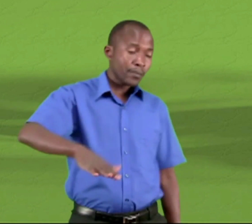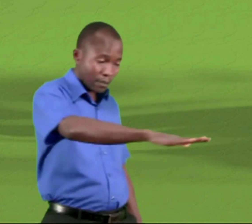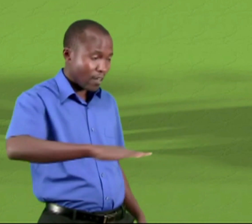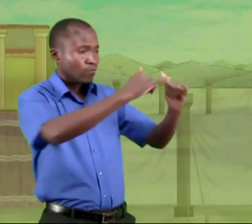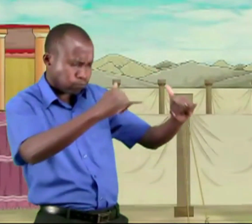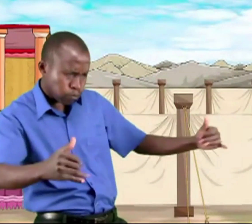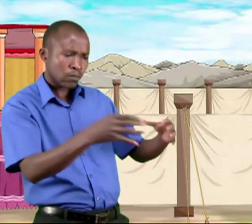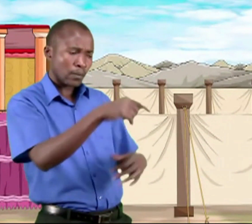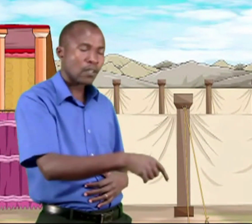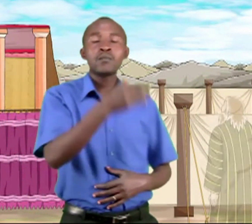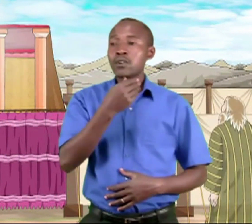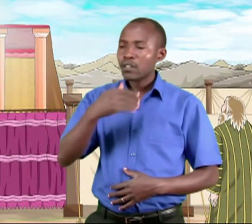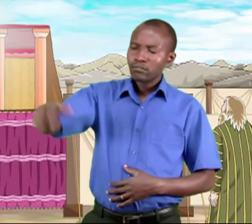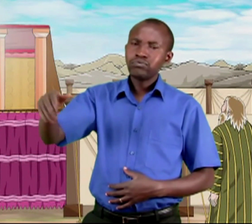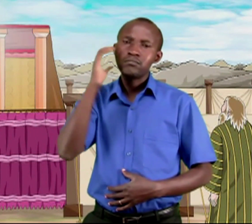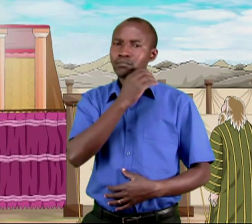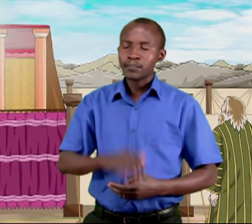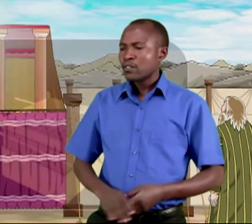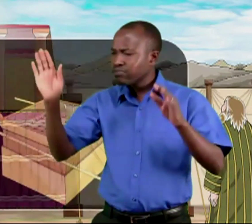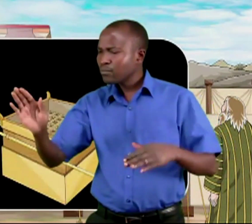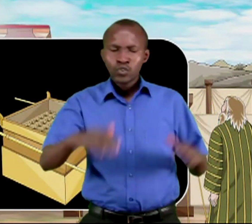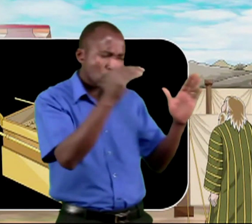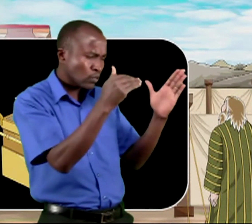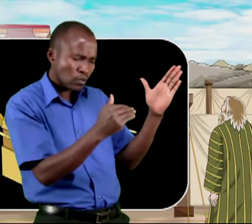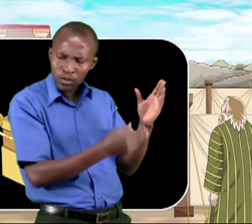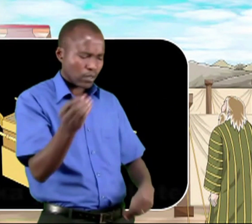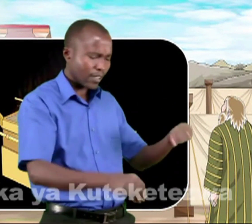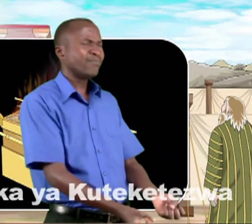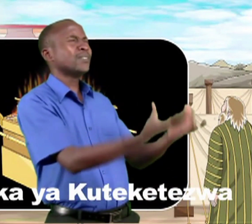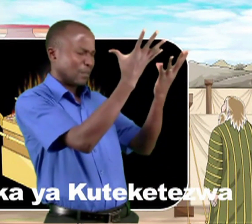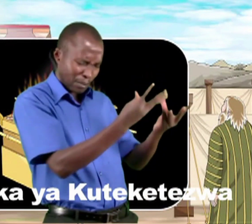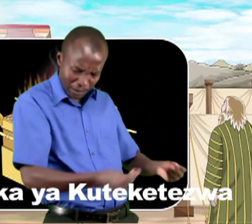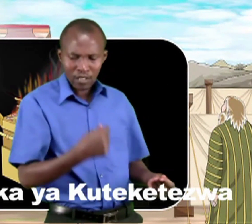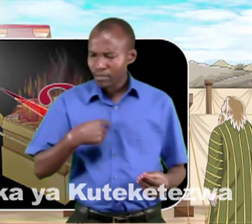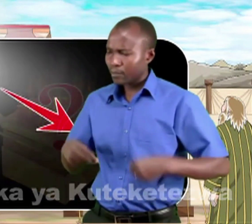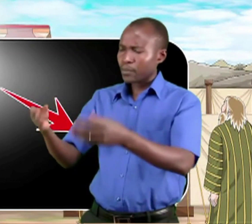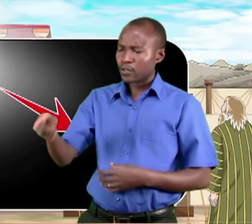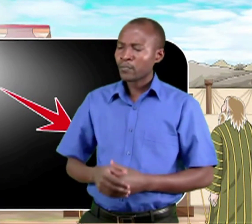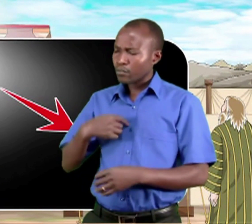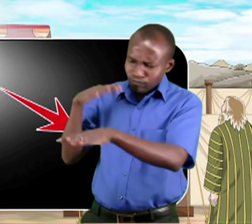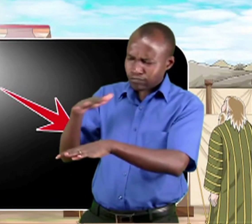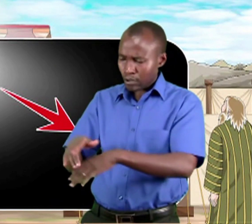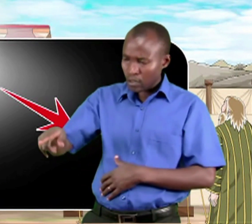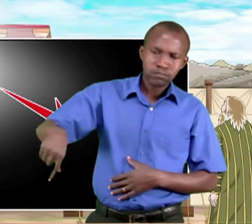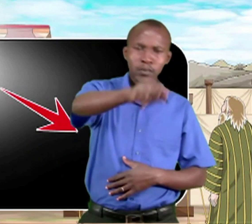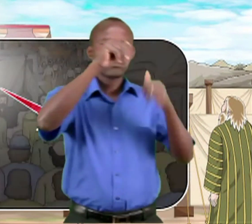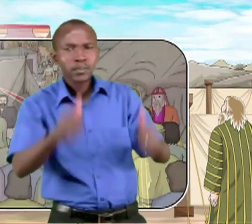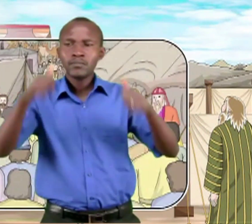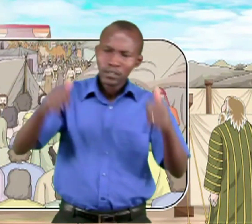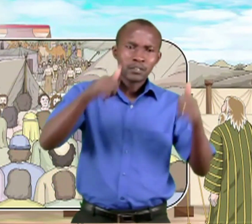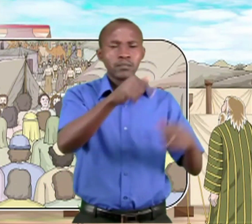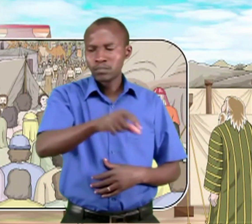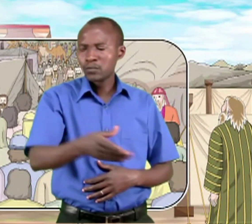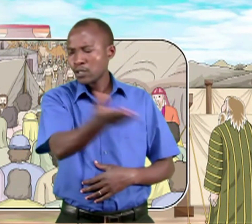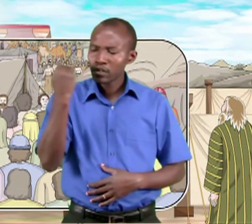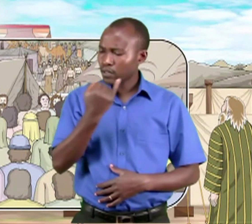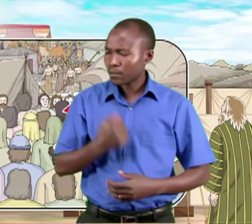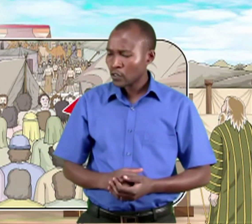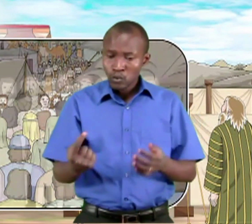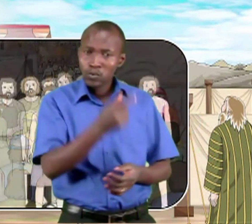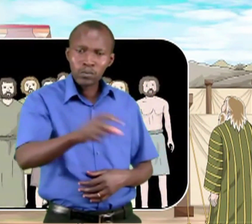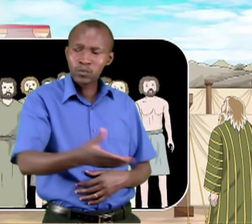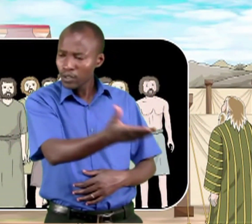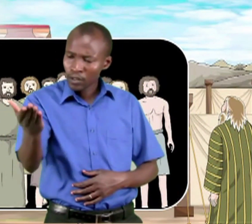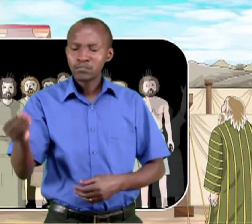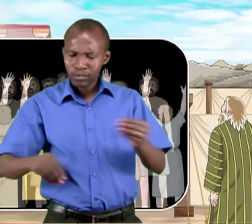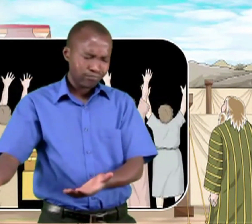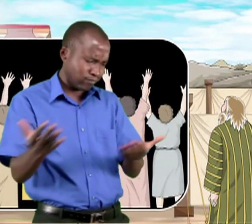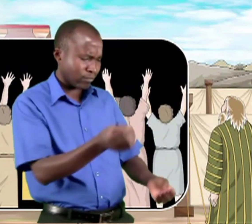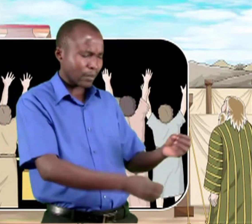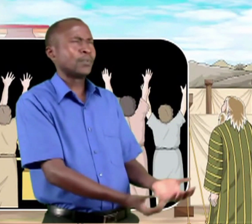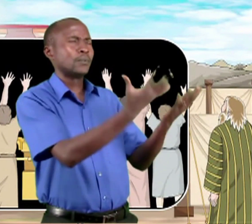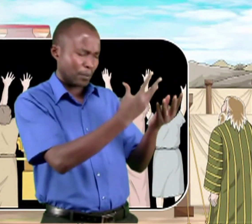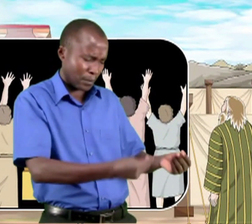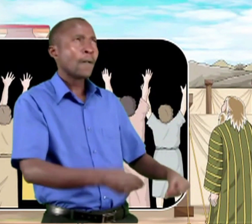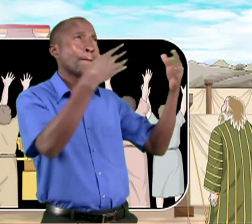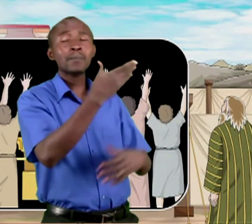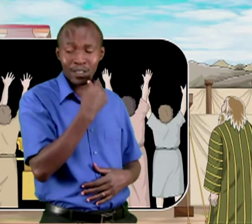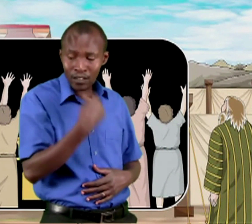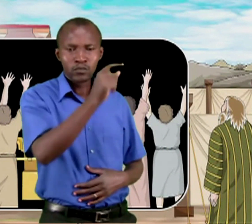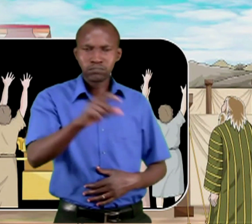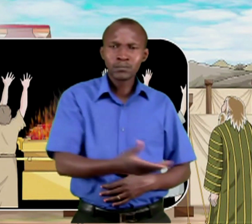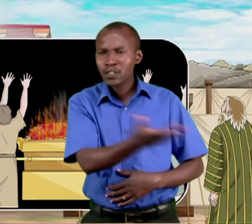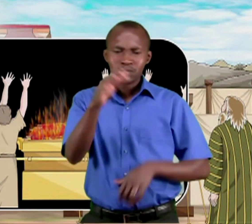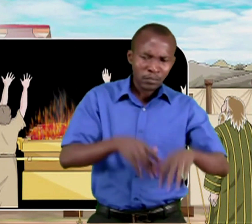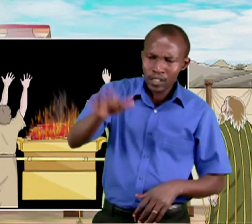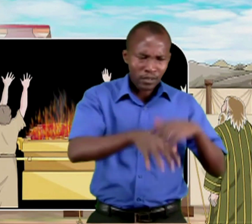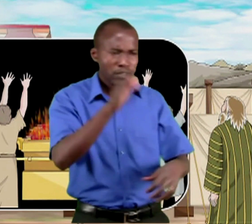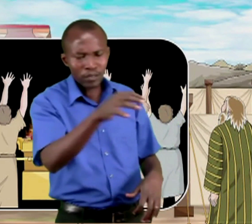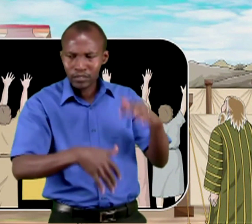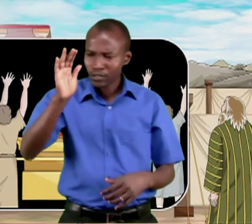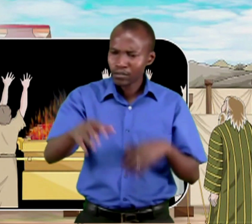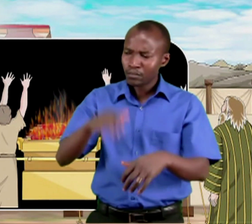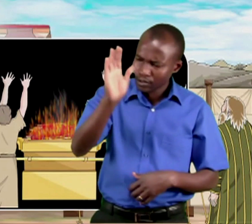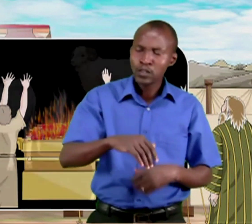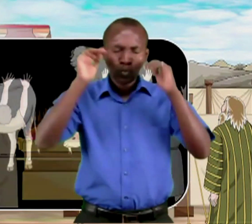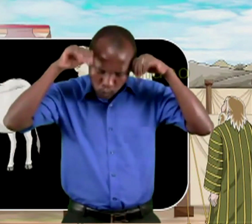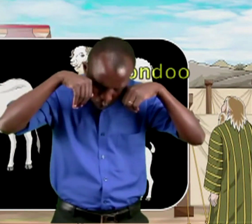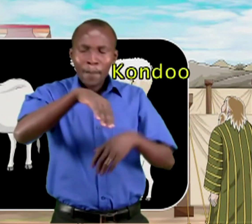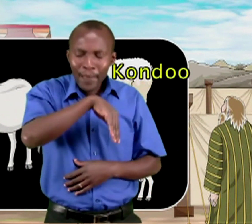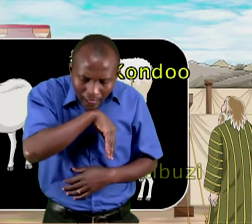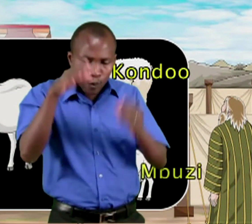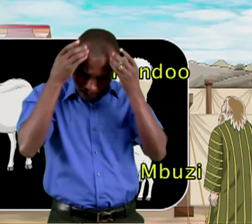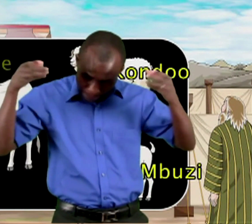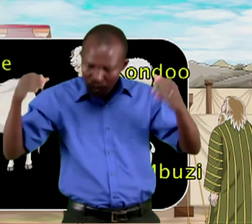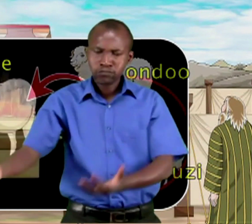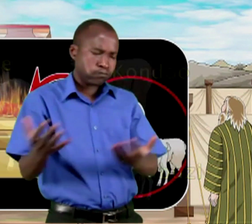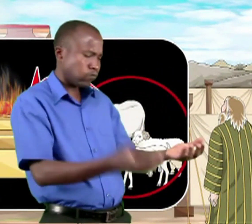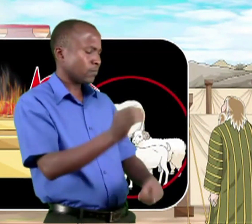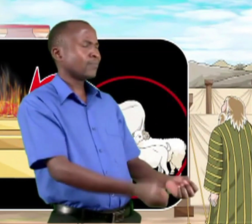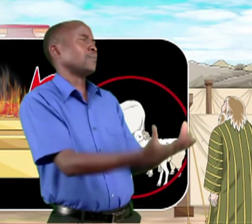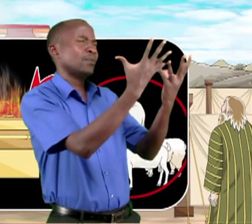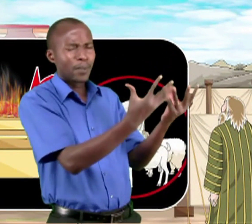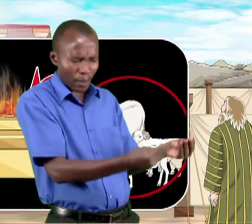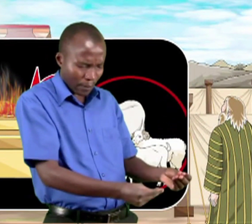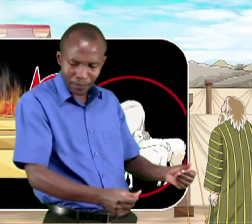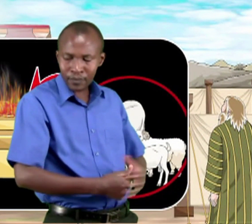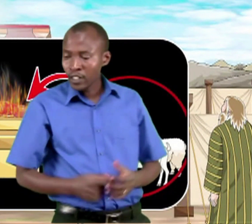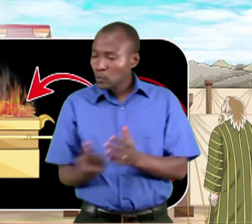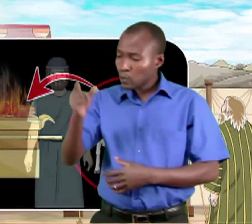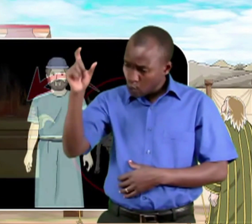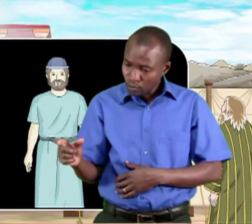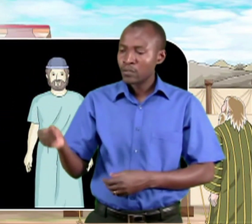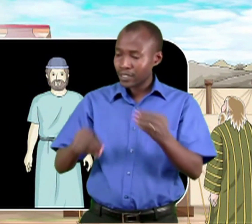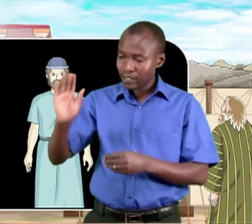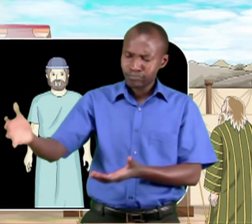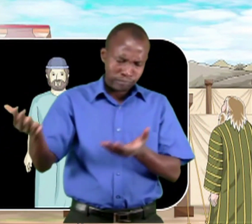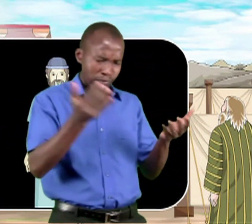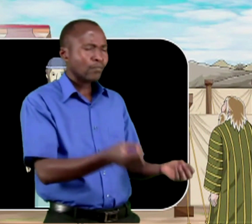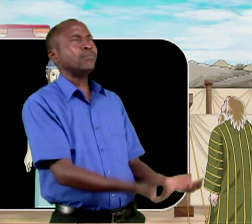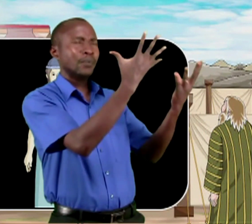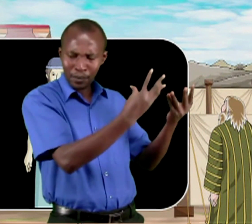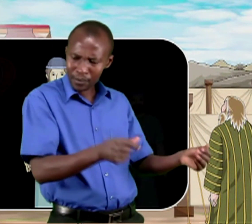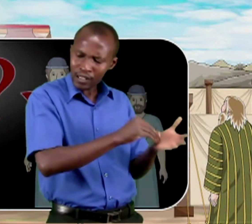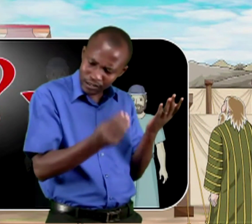Then the LORD called to Moses and spoke to him from the Tent of Meeting, saying, “Speak to the Israelites and tell them: When any of you brings an offering to the LORD, you may bring as your offering an animal from the herd or the flock.